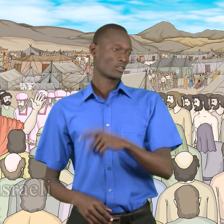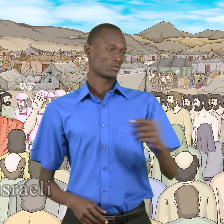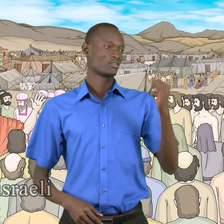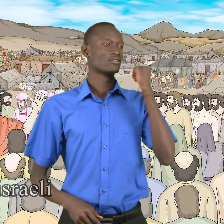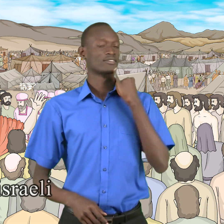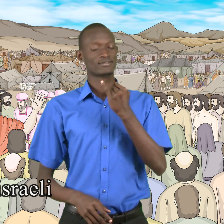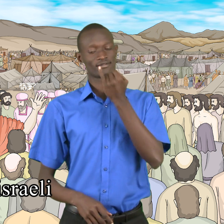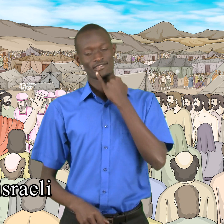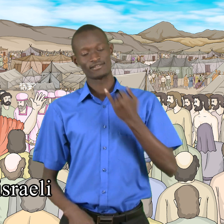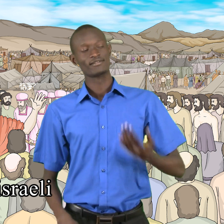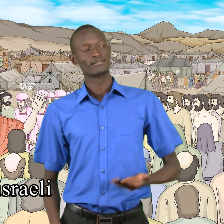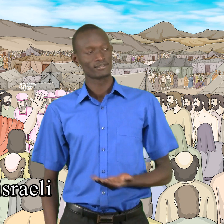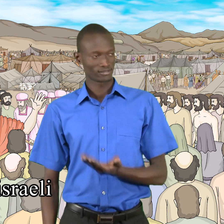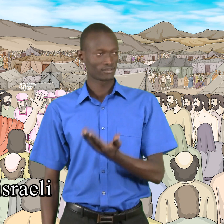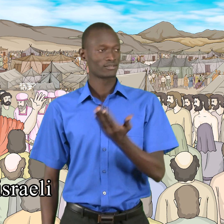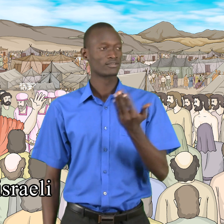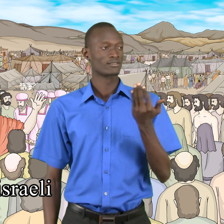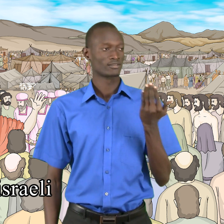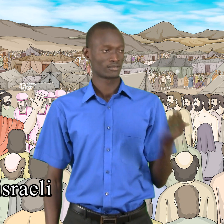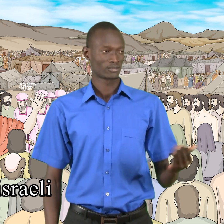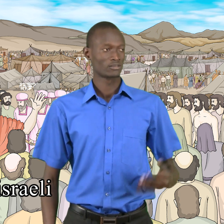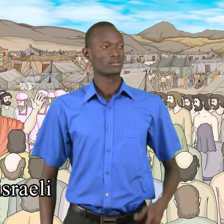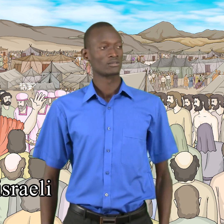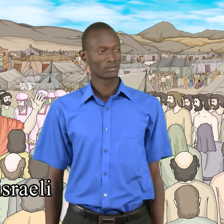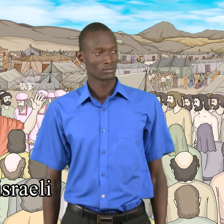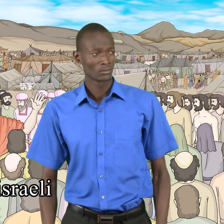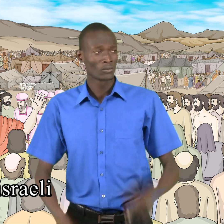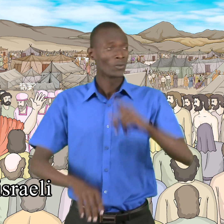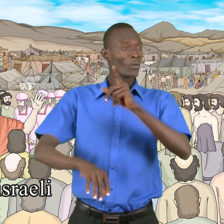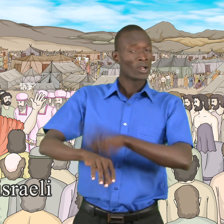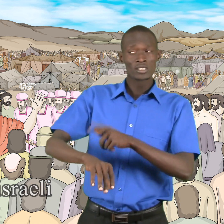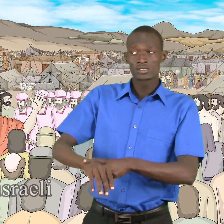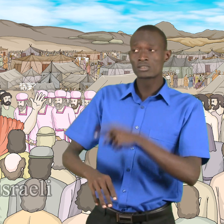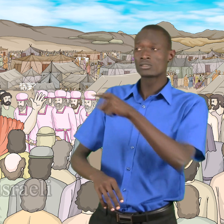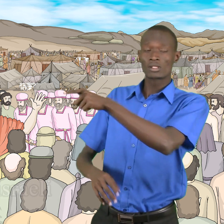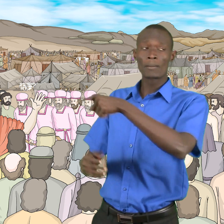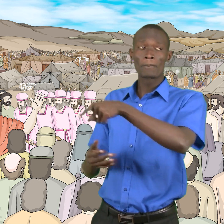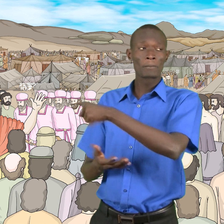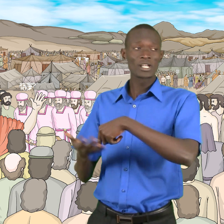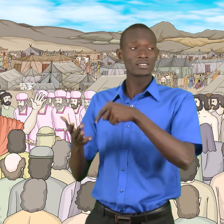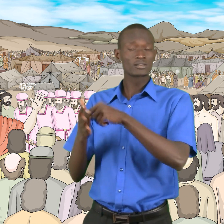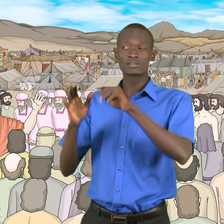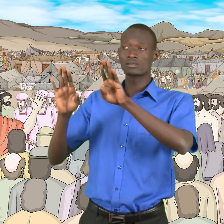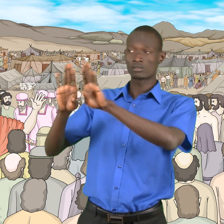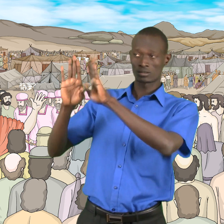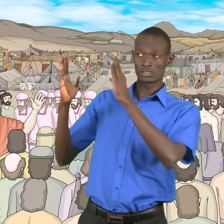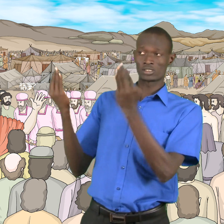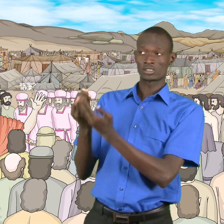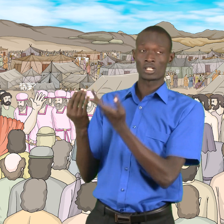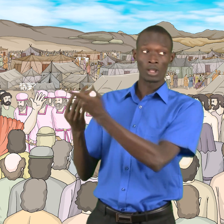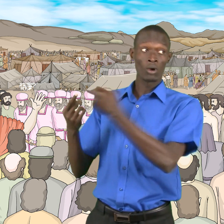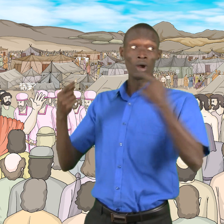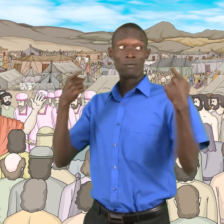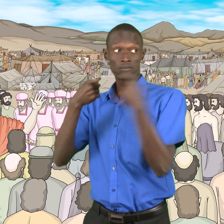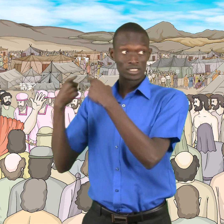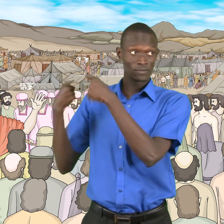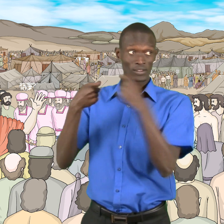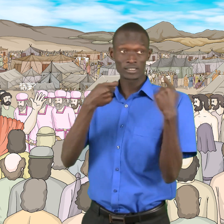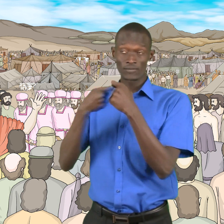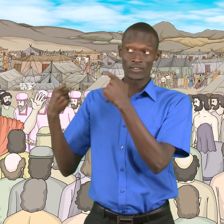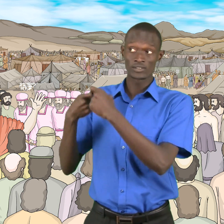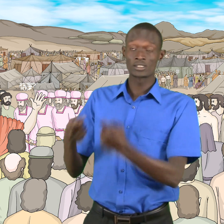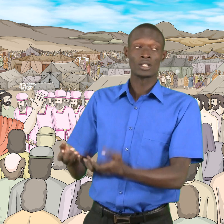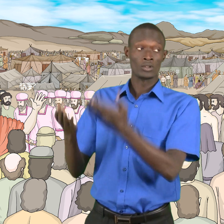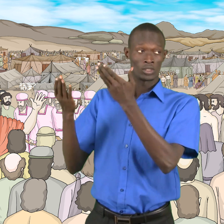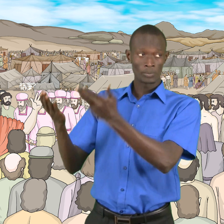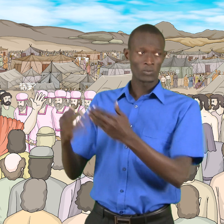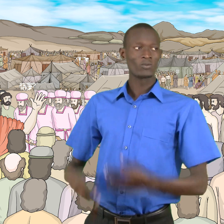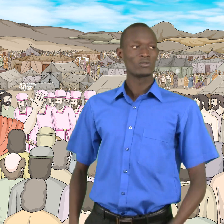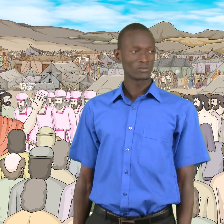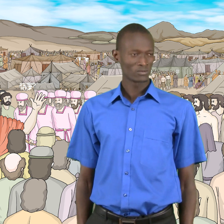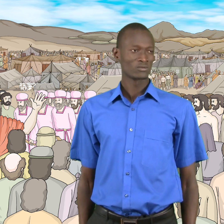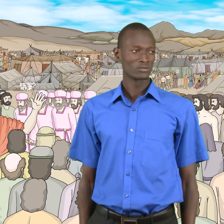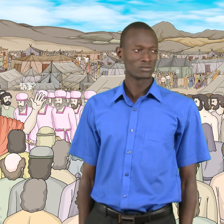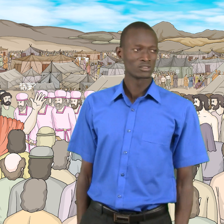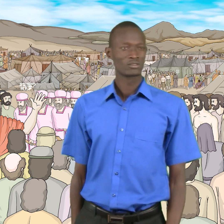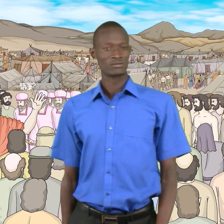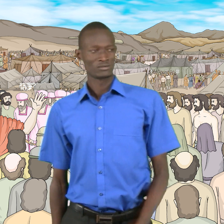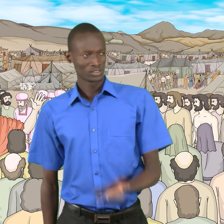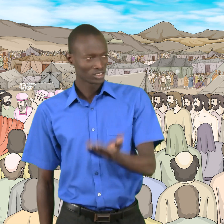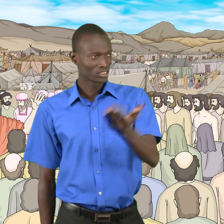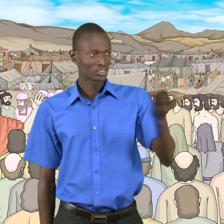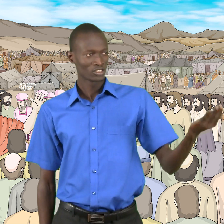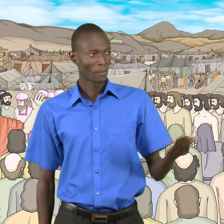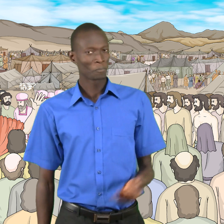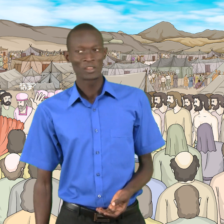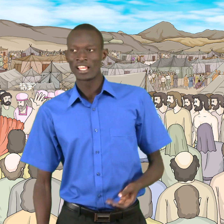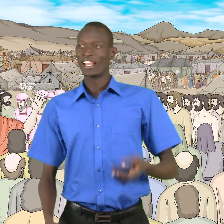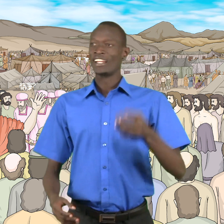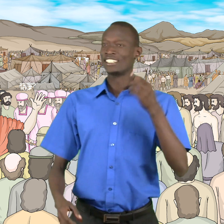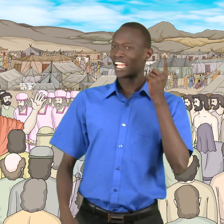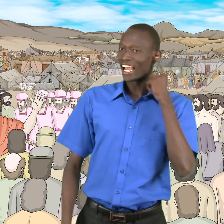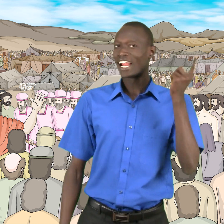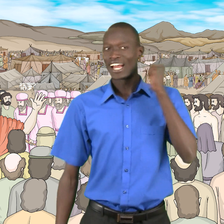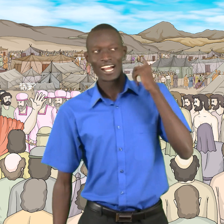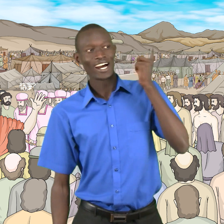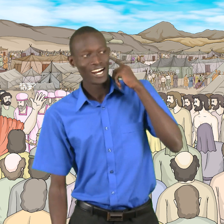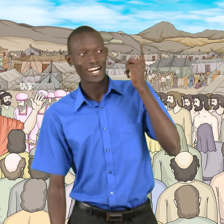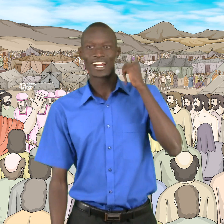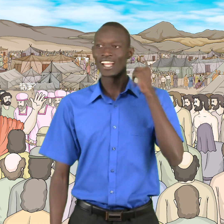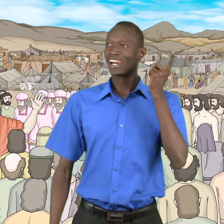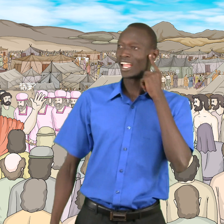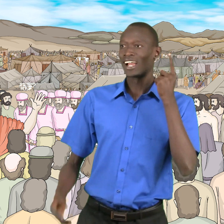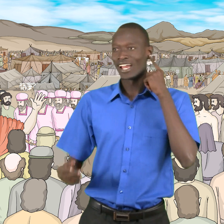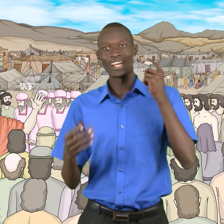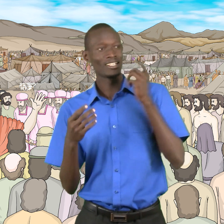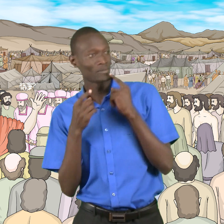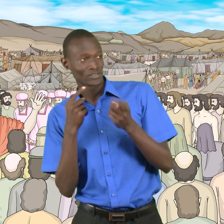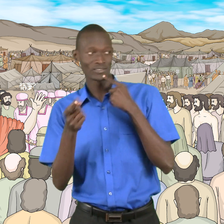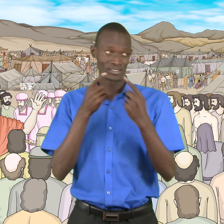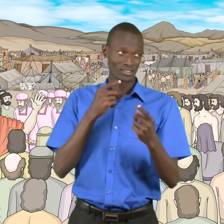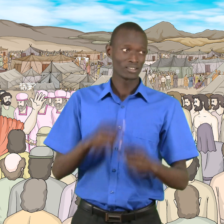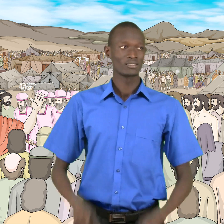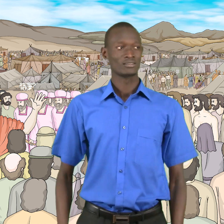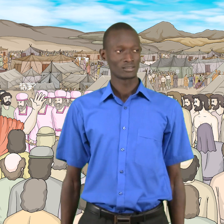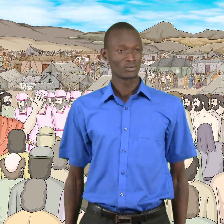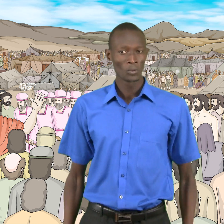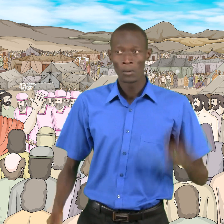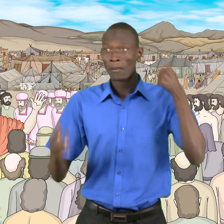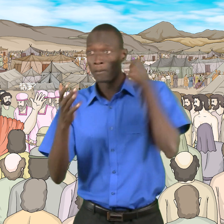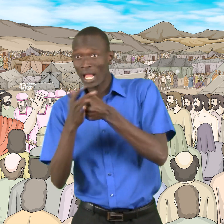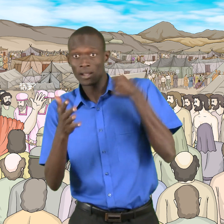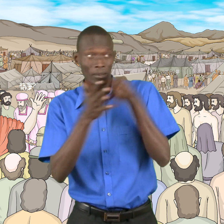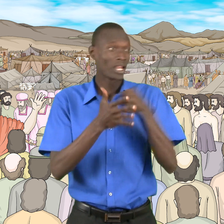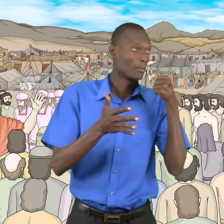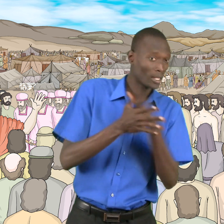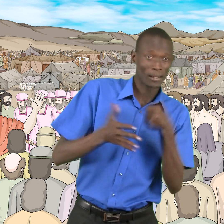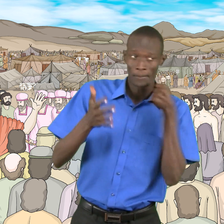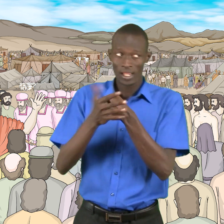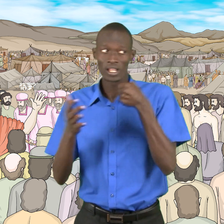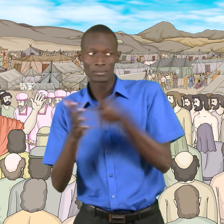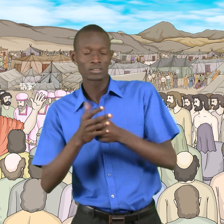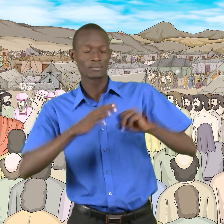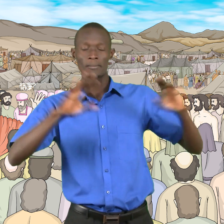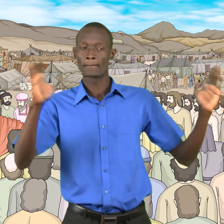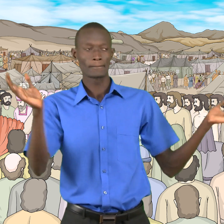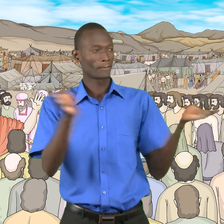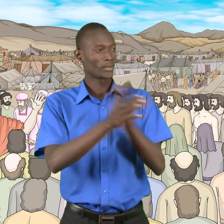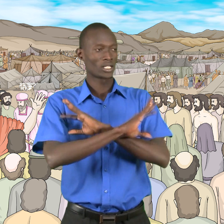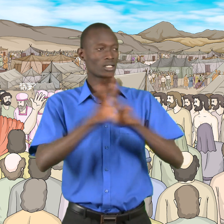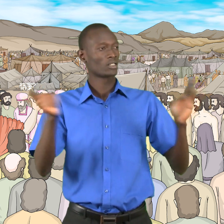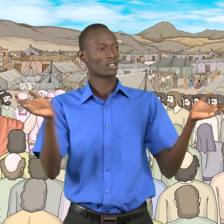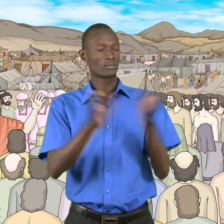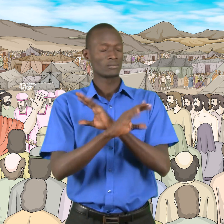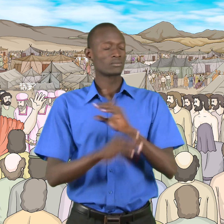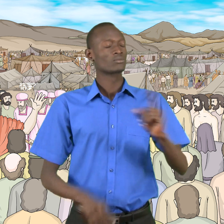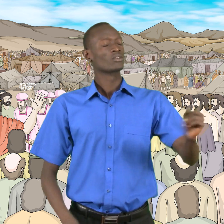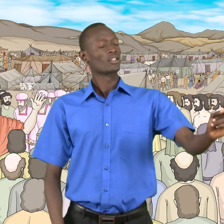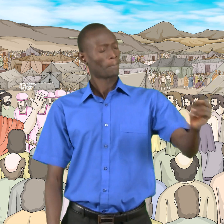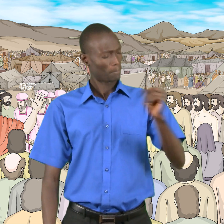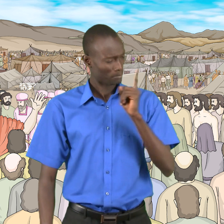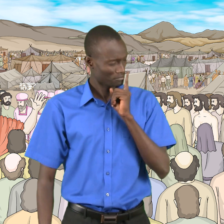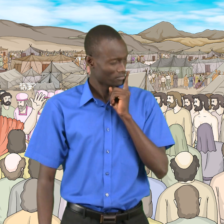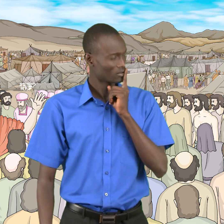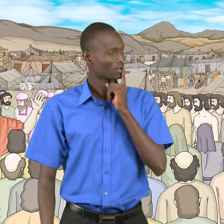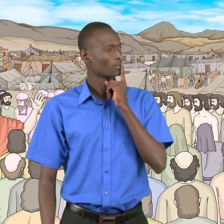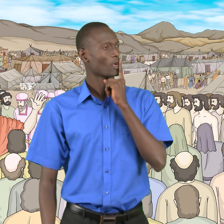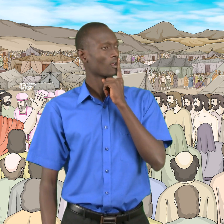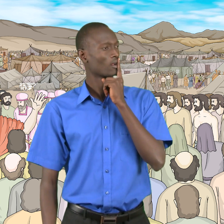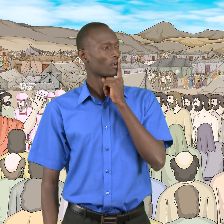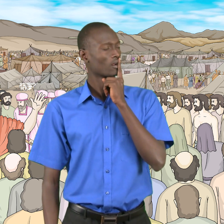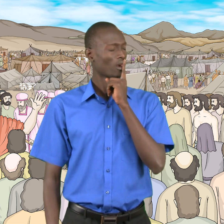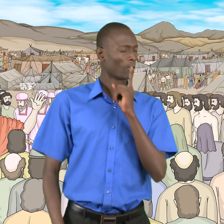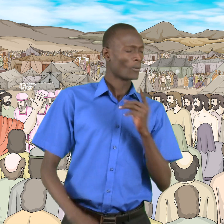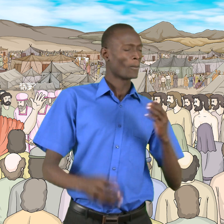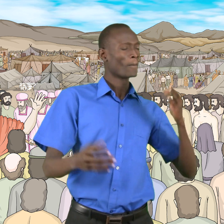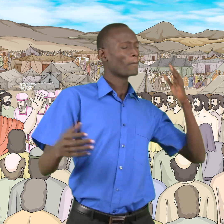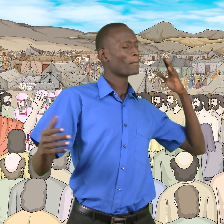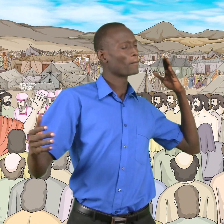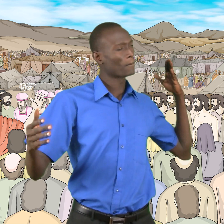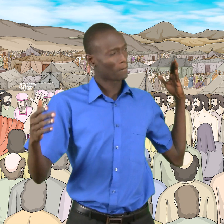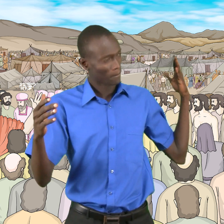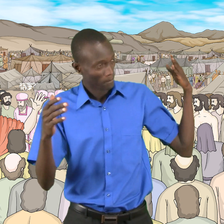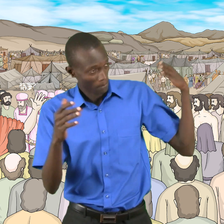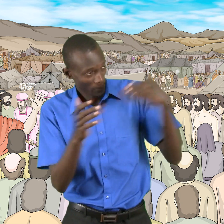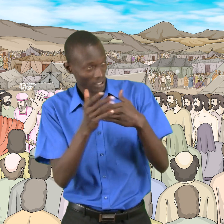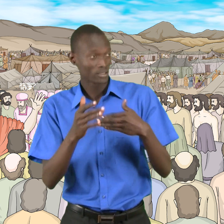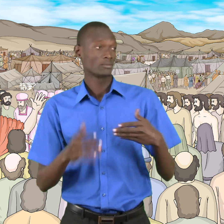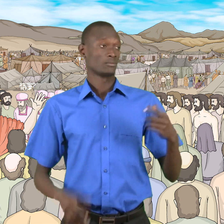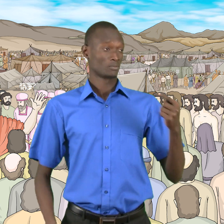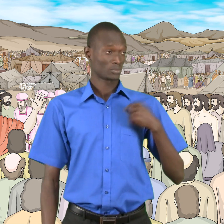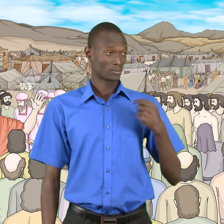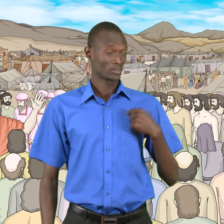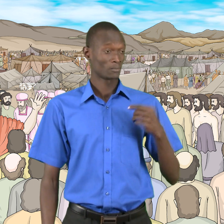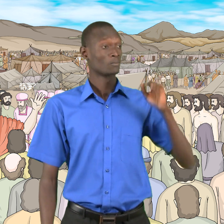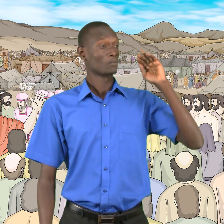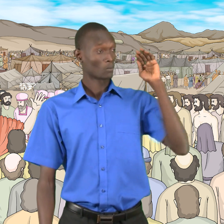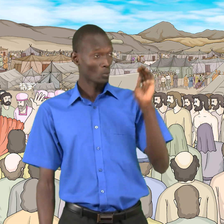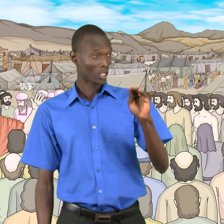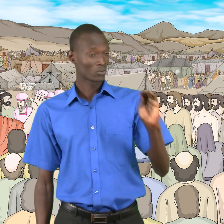But Joshua had commanded the people: “Do not give a battle cry or let your voice be heard;